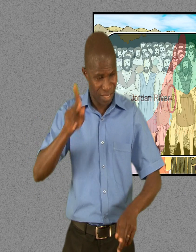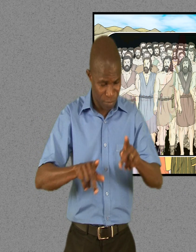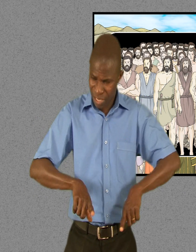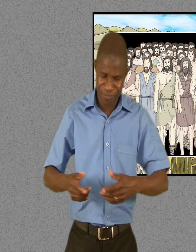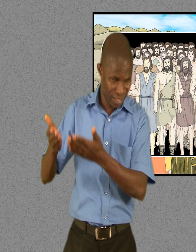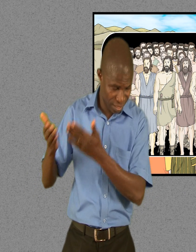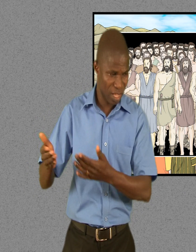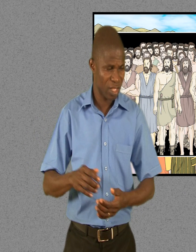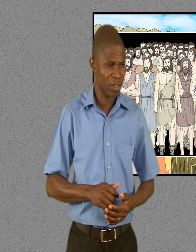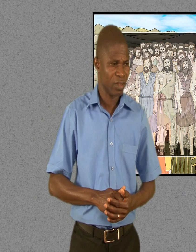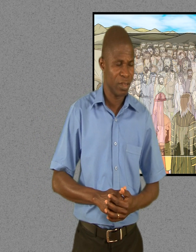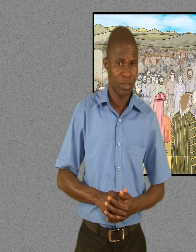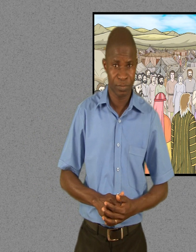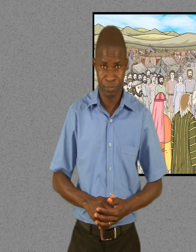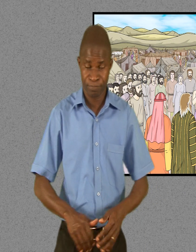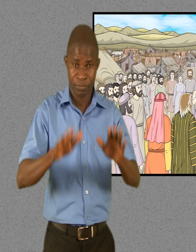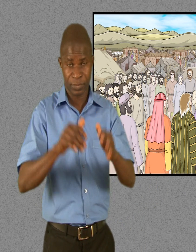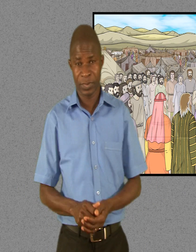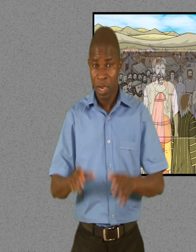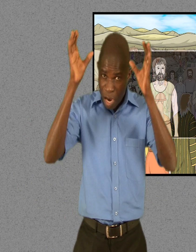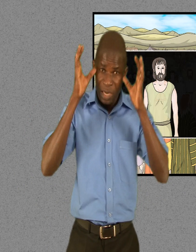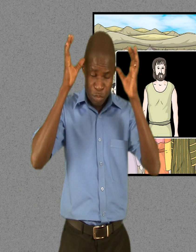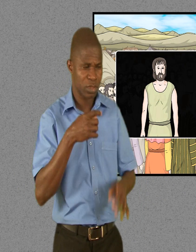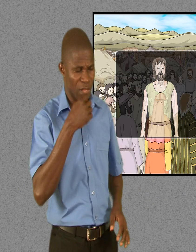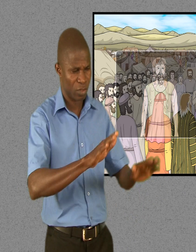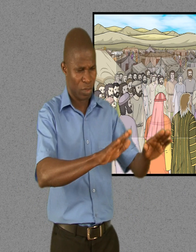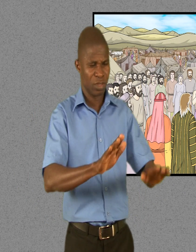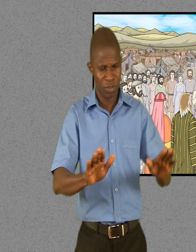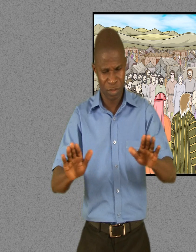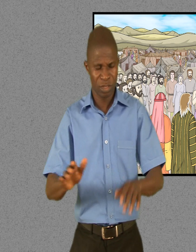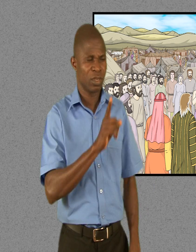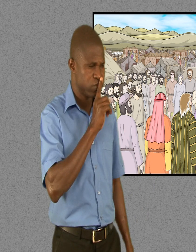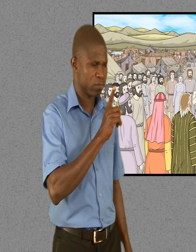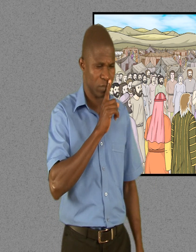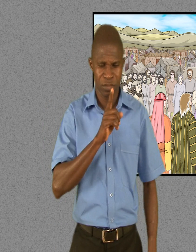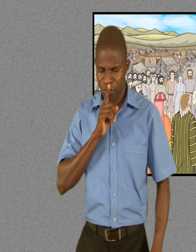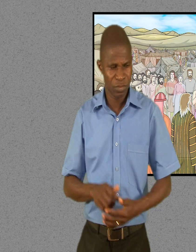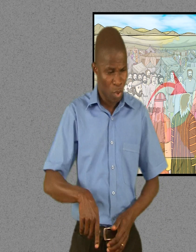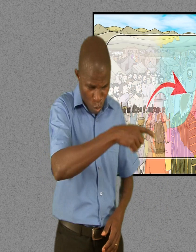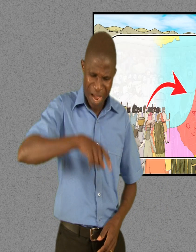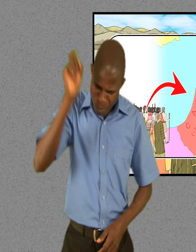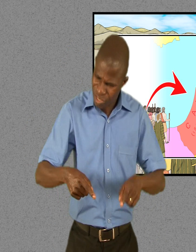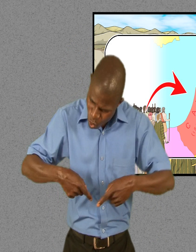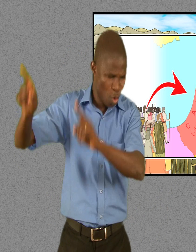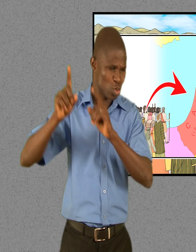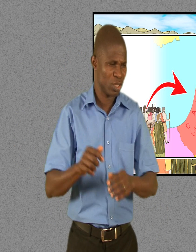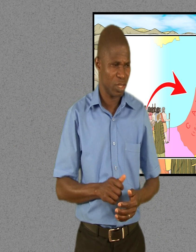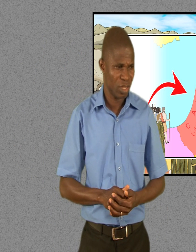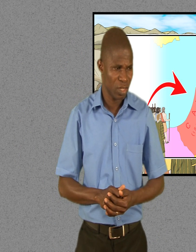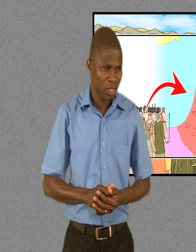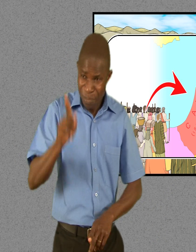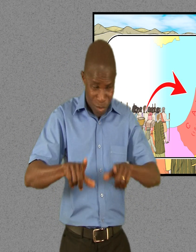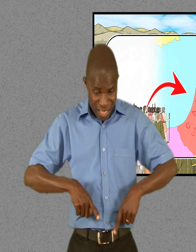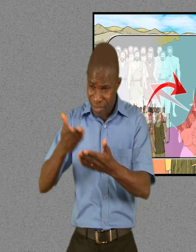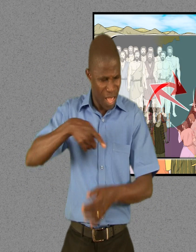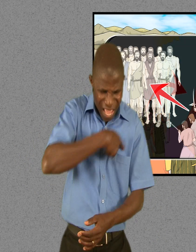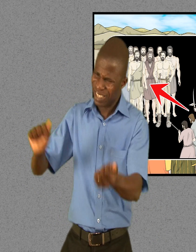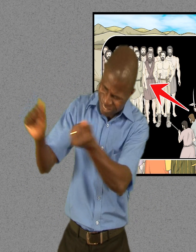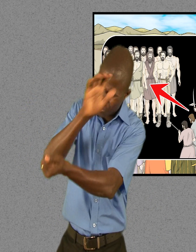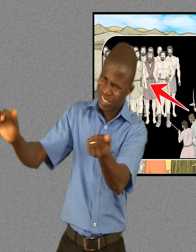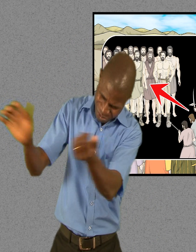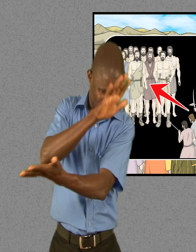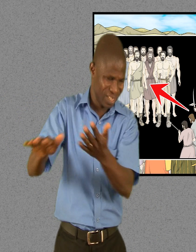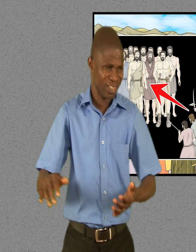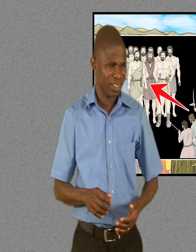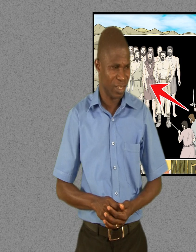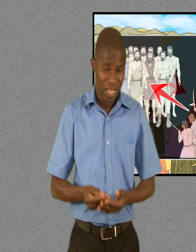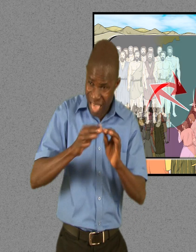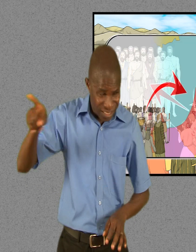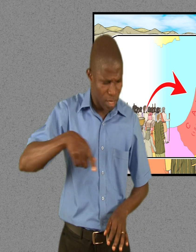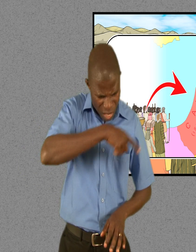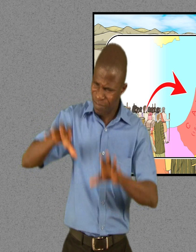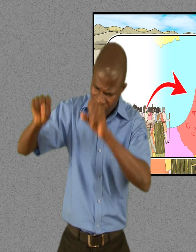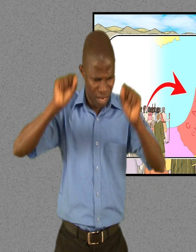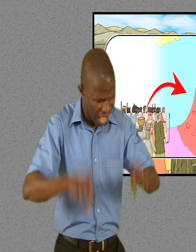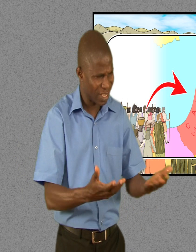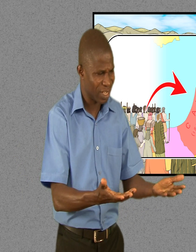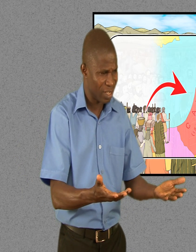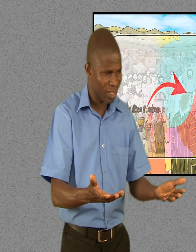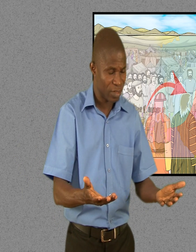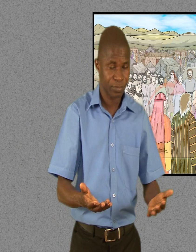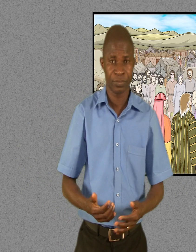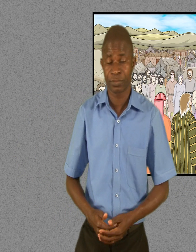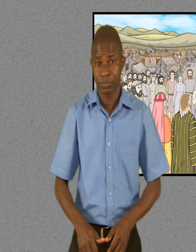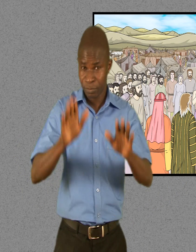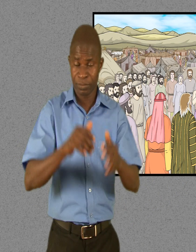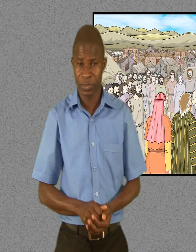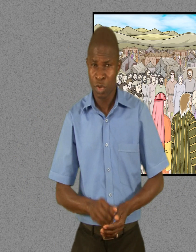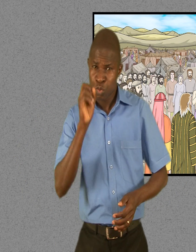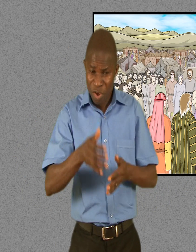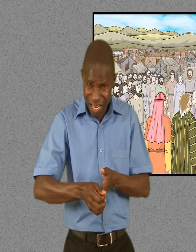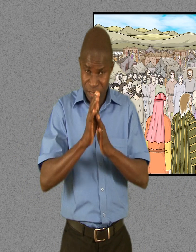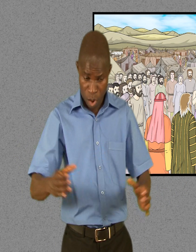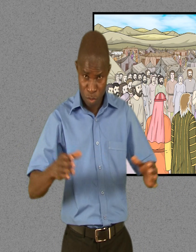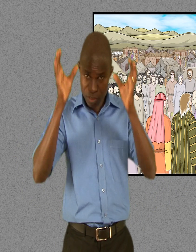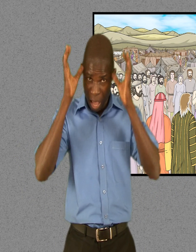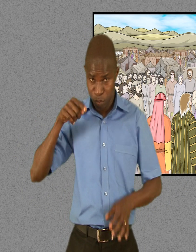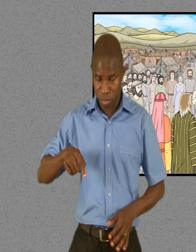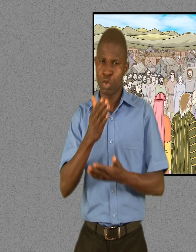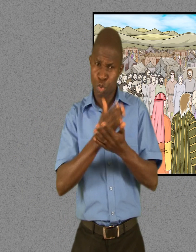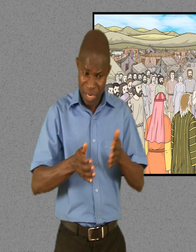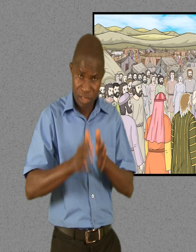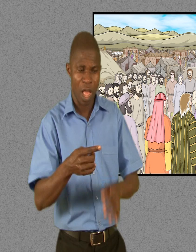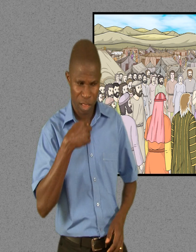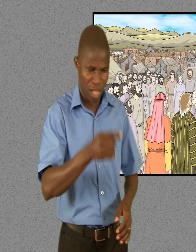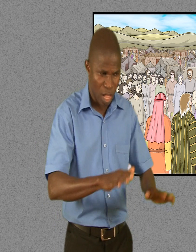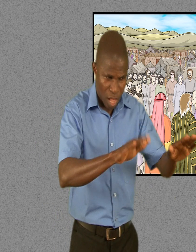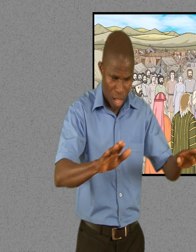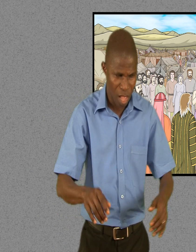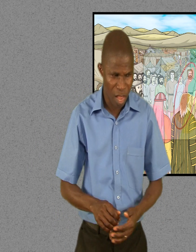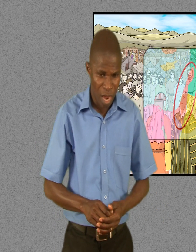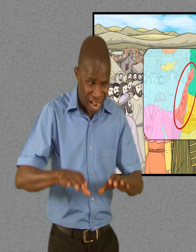Then Caleb quieted the people before Moses and said, “We must go up and take possession of the land, for we can certainly conquer it!”